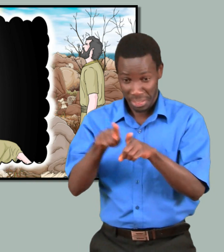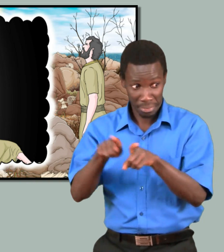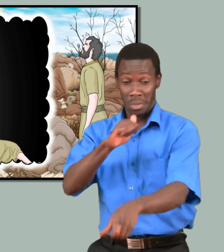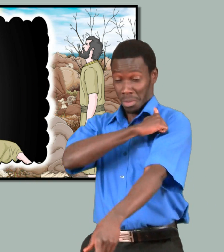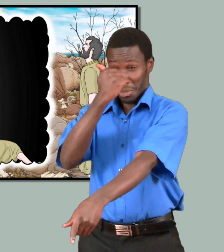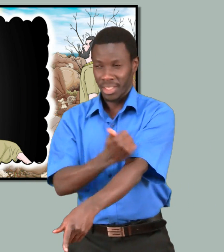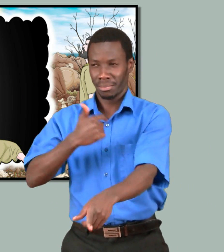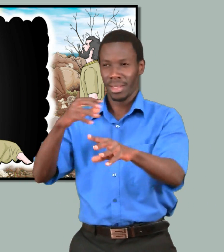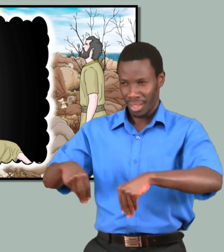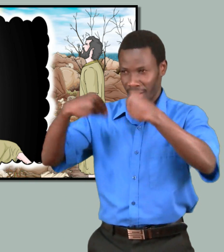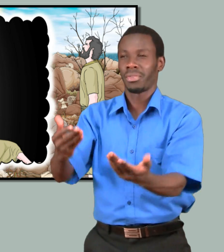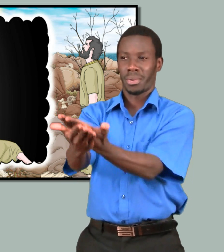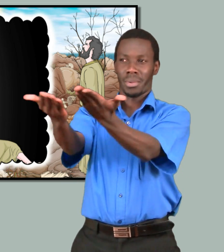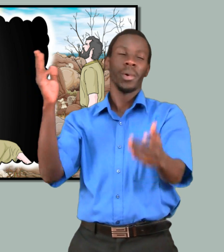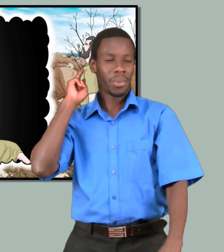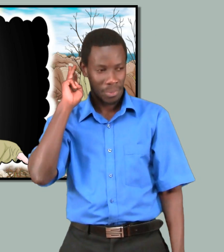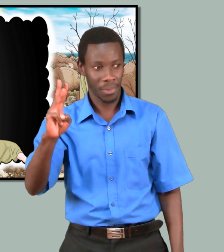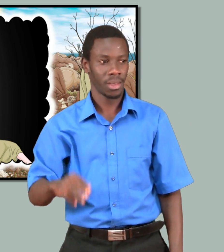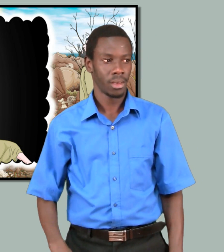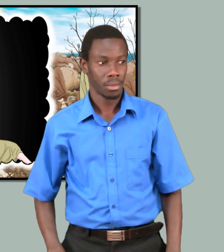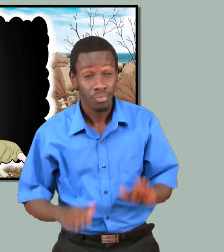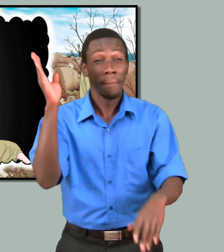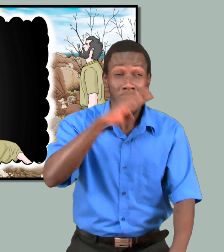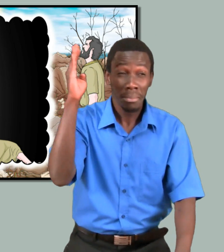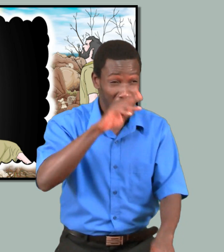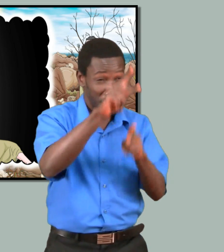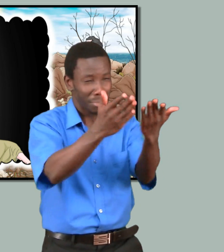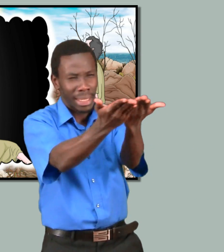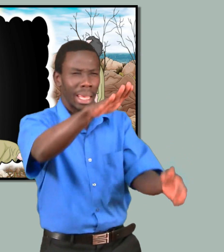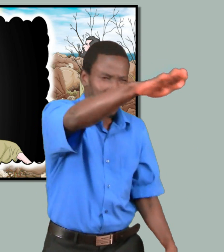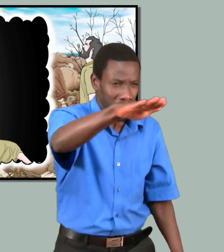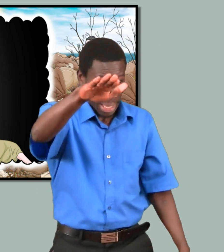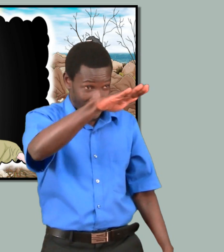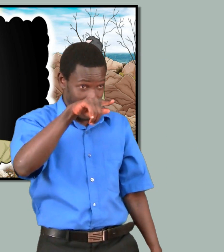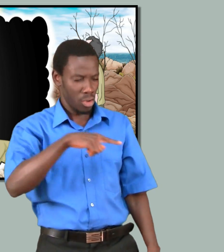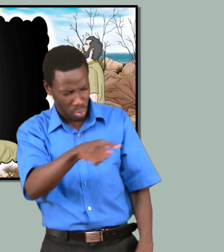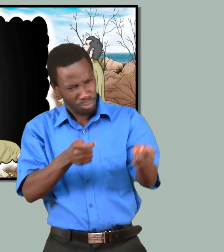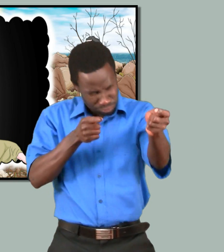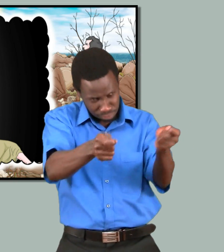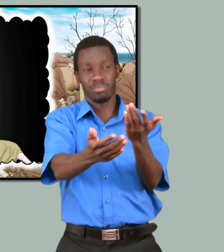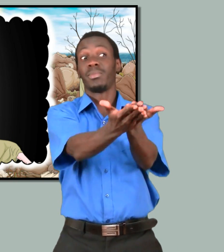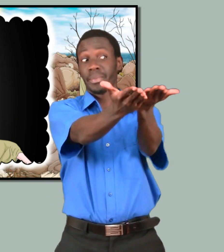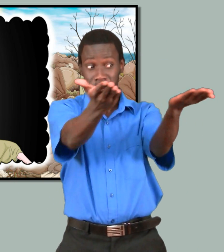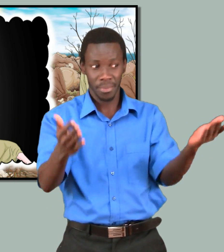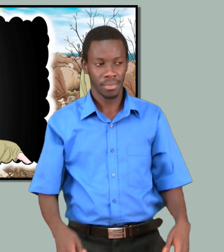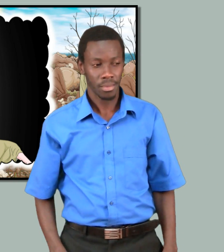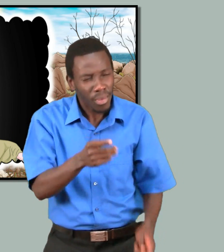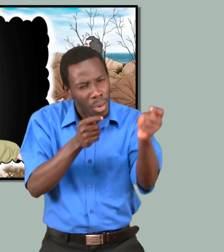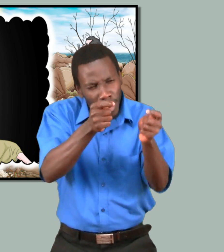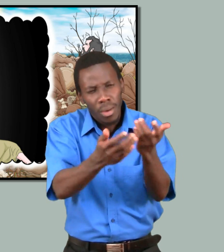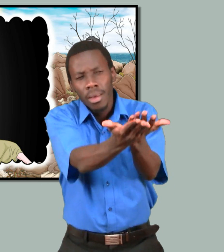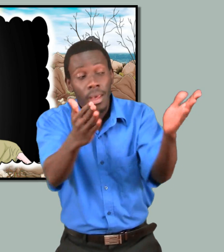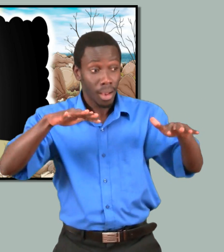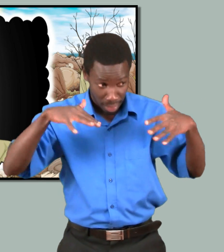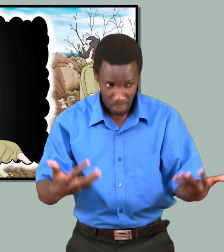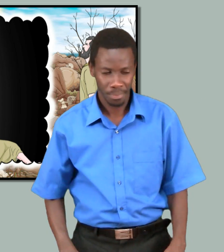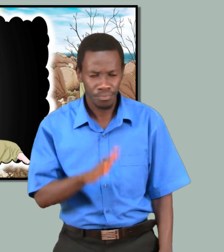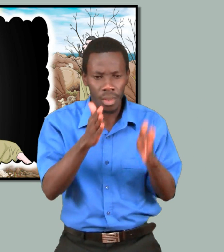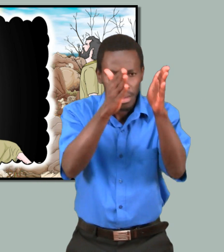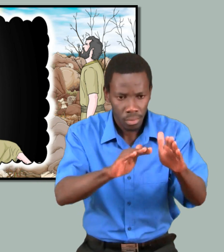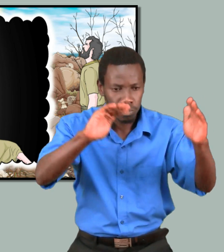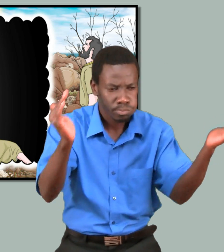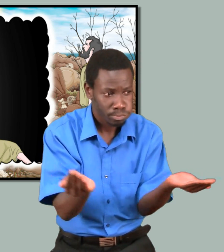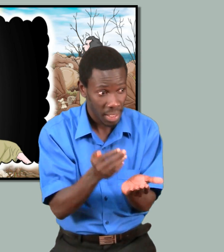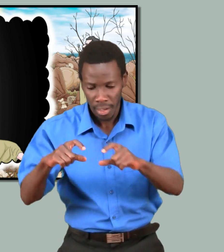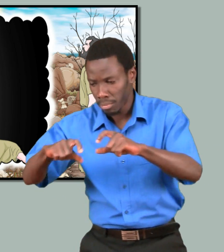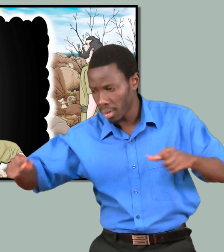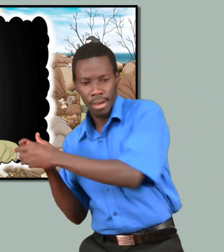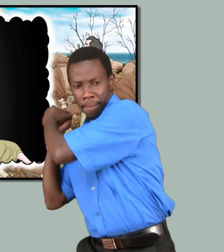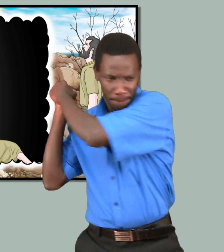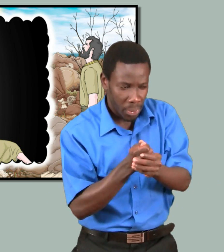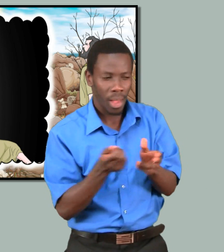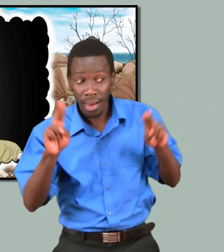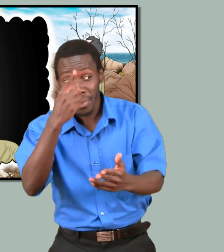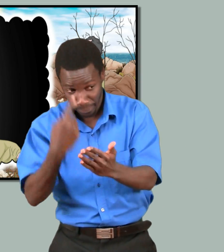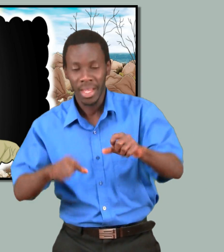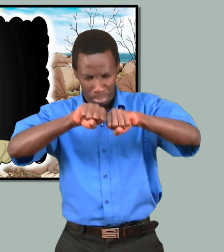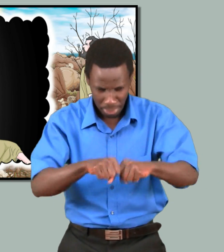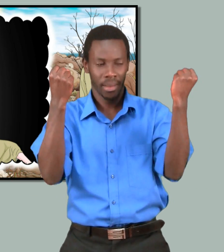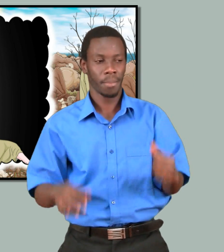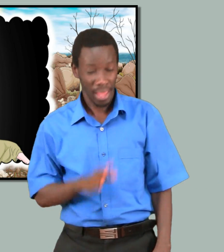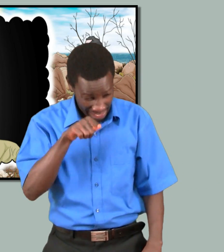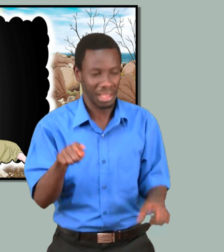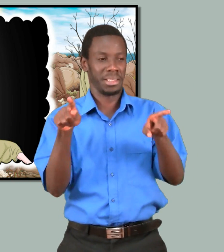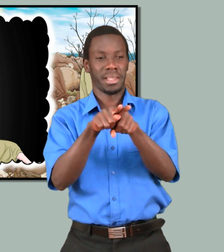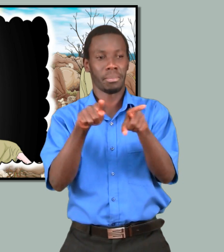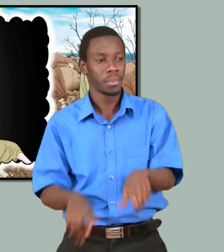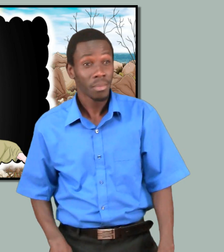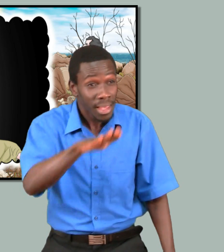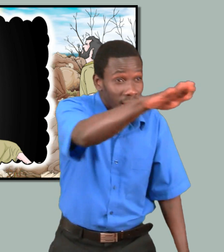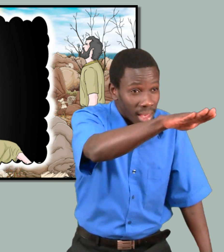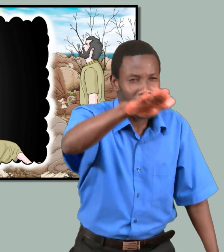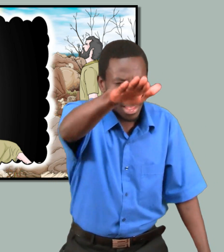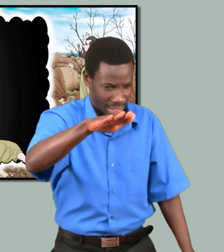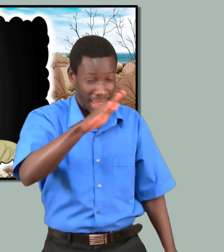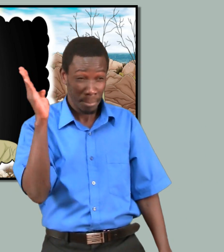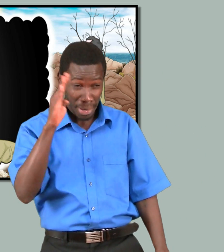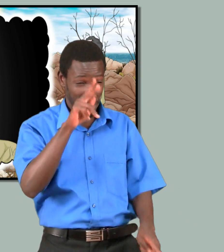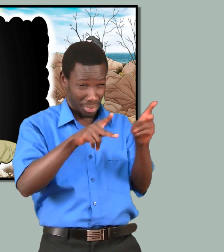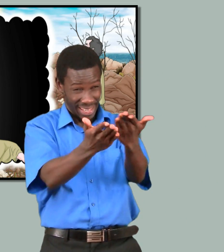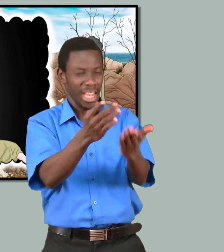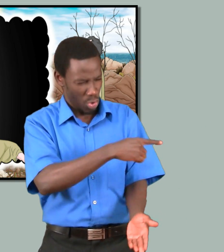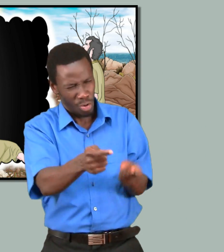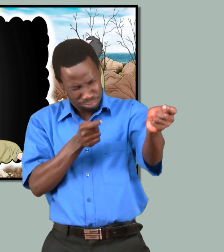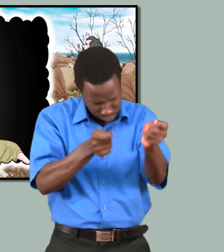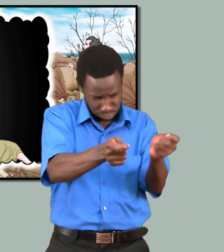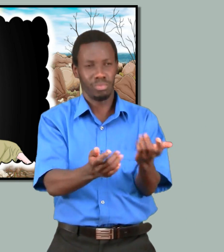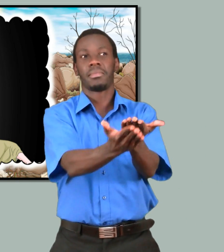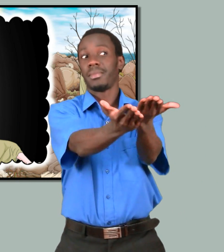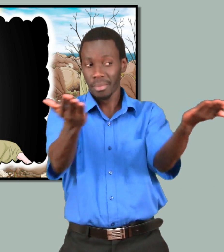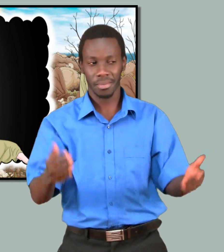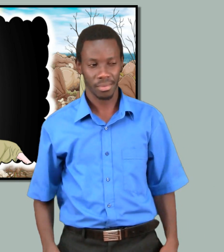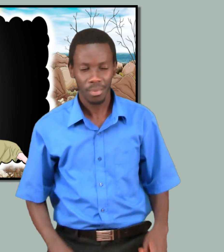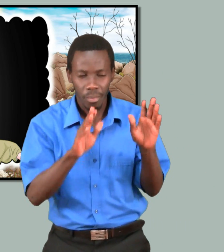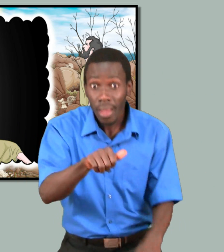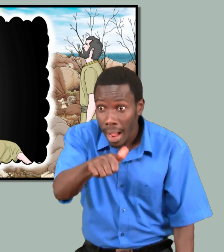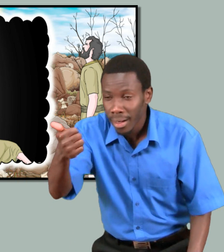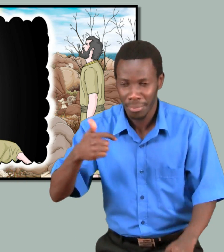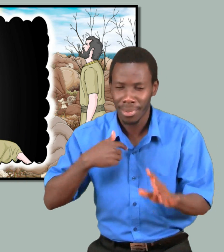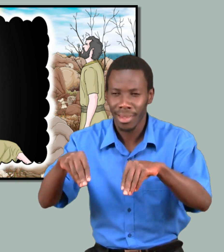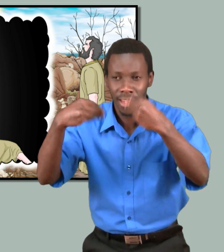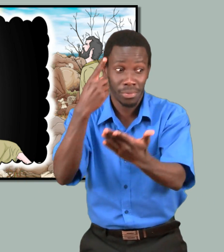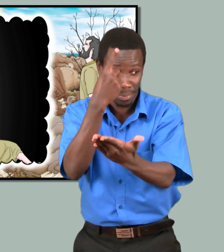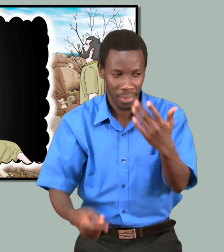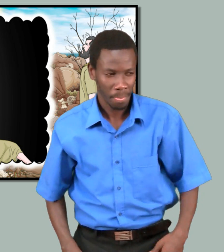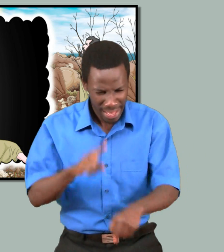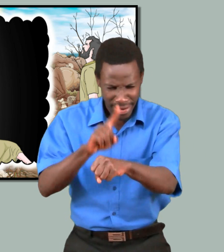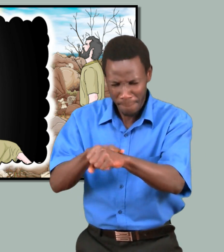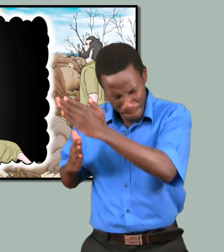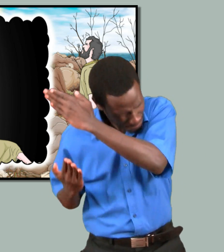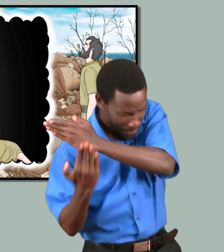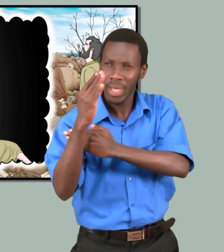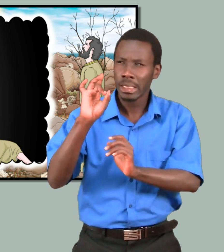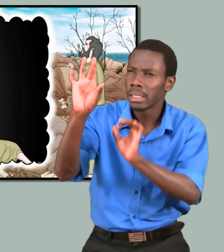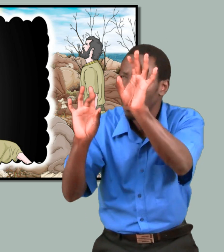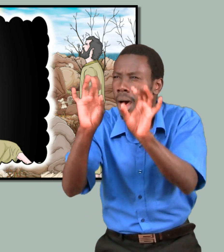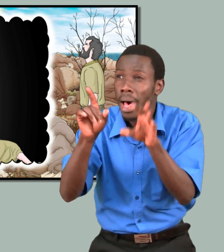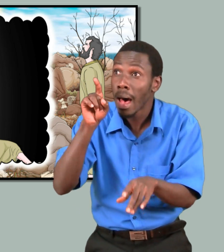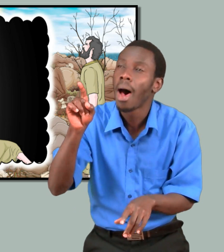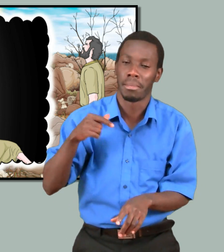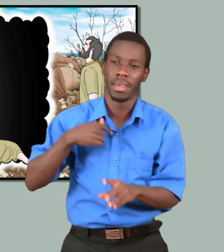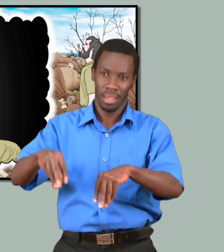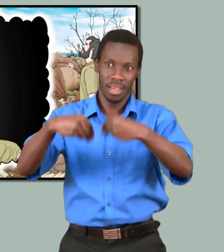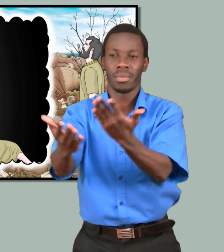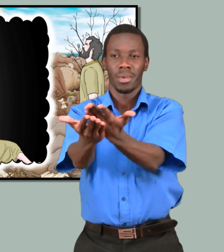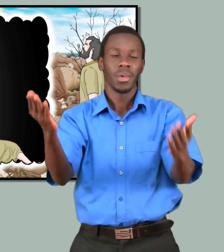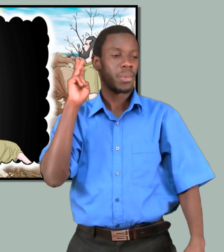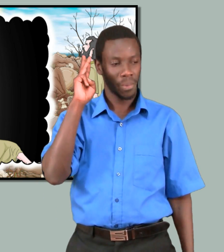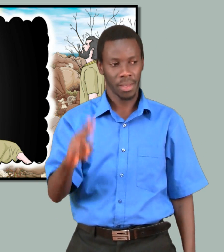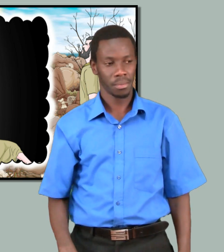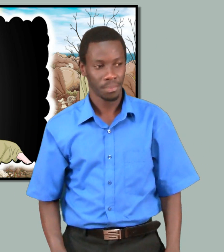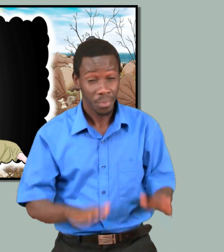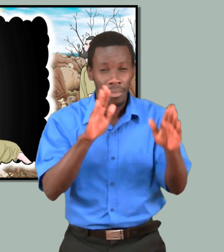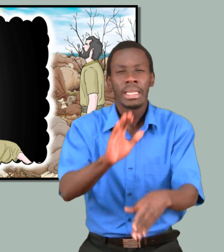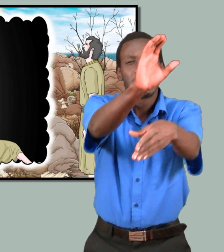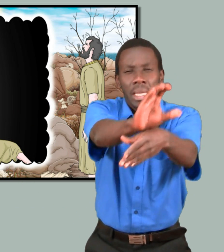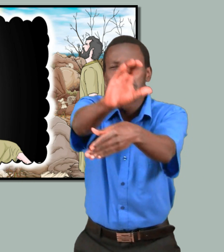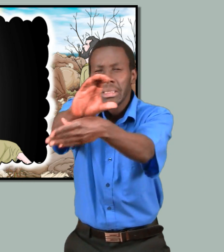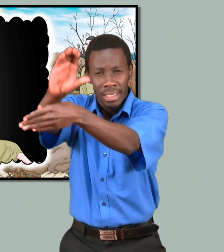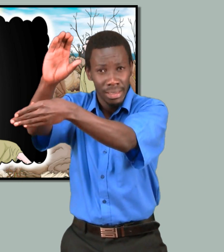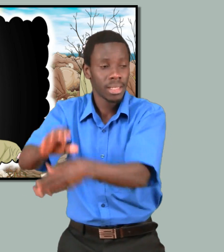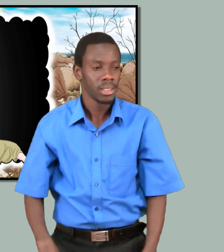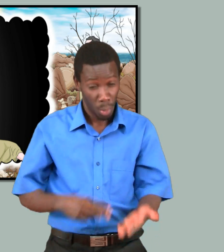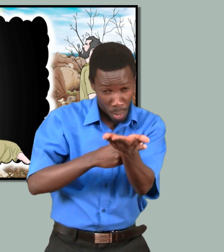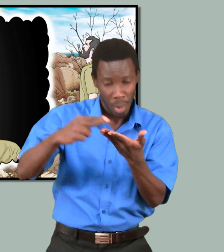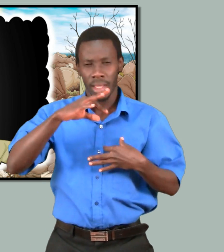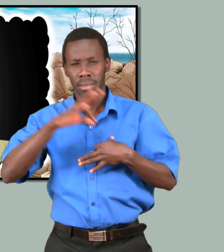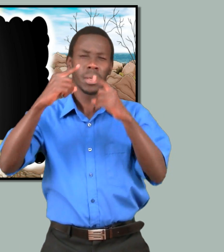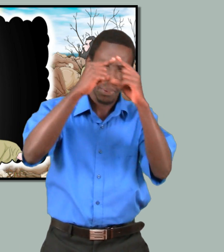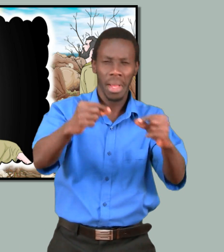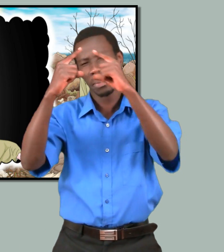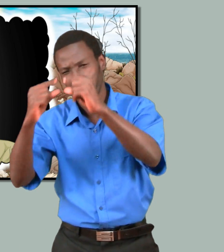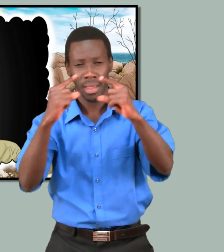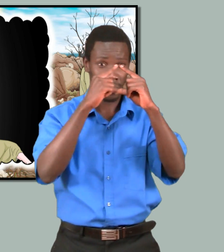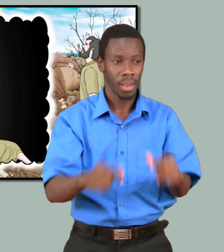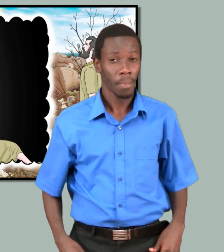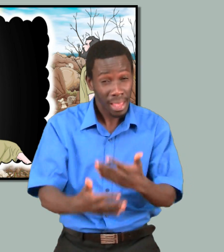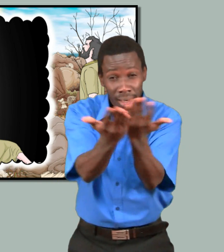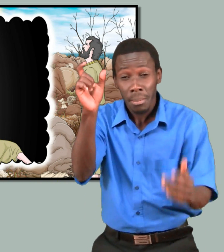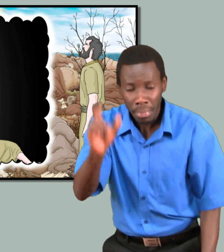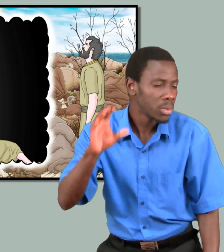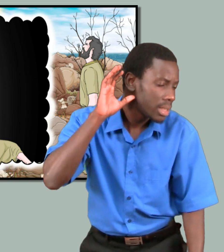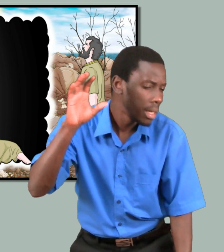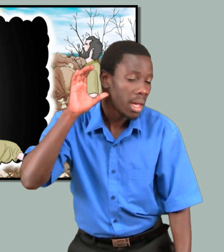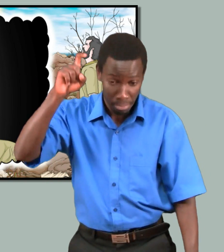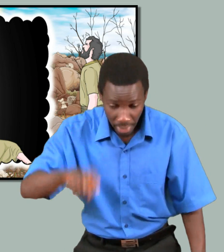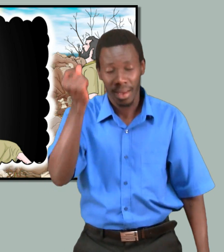He will rule them with an iron scepter and shatter them like pottery —just as I have received authority from My Father. And I will give him the morning star.